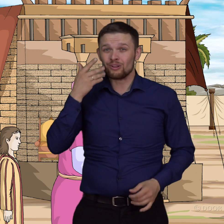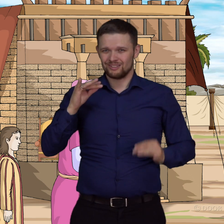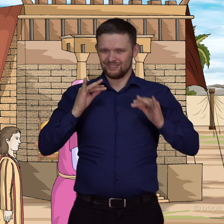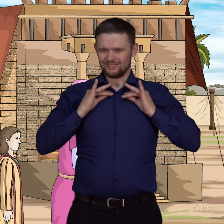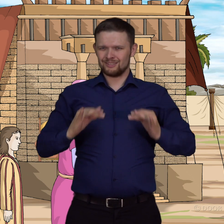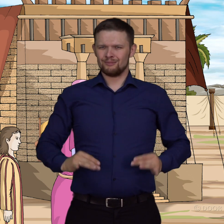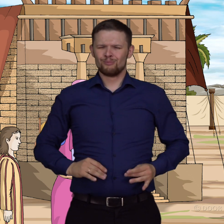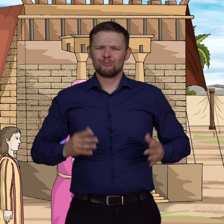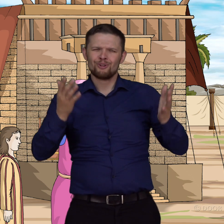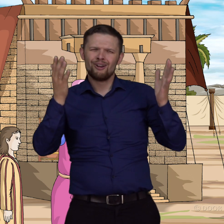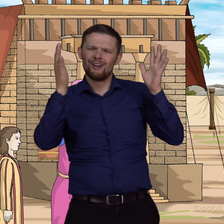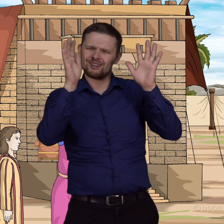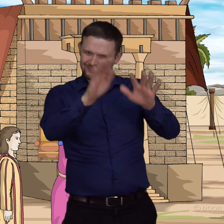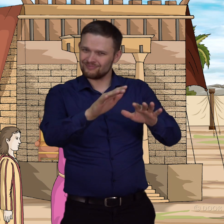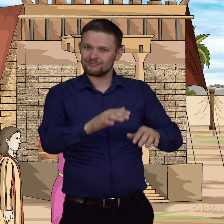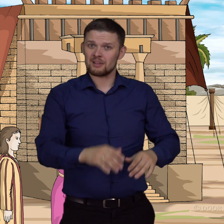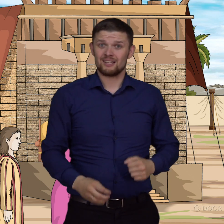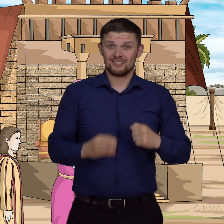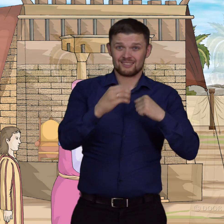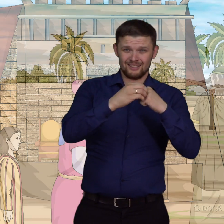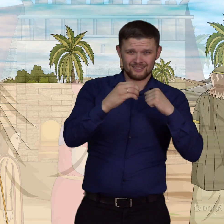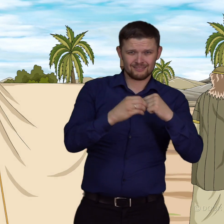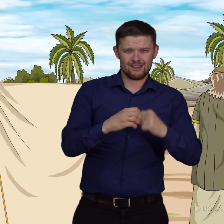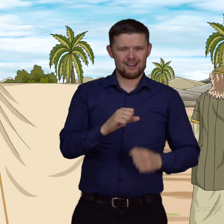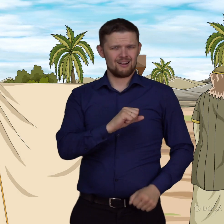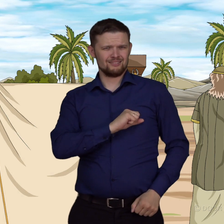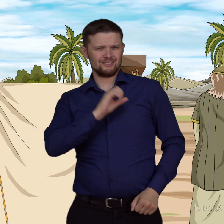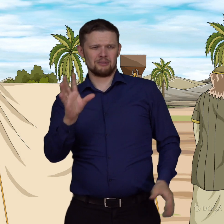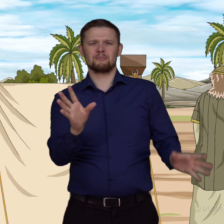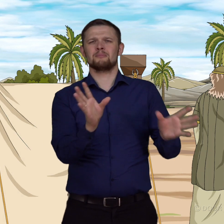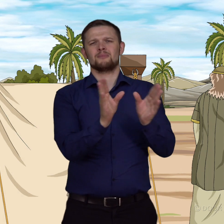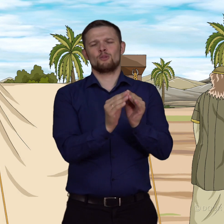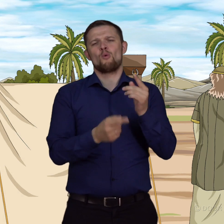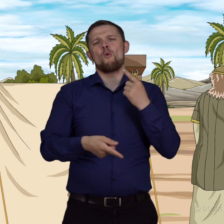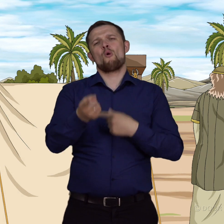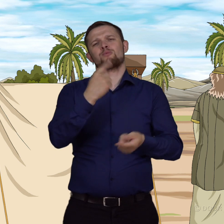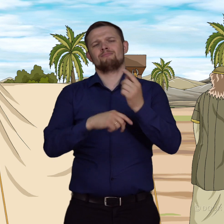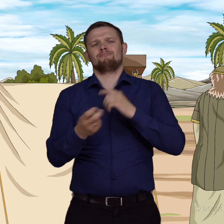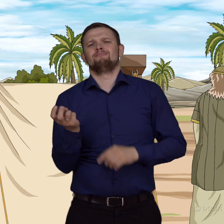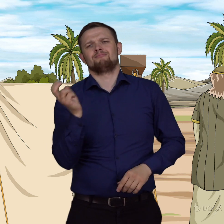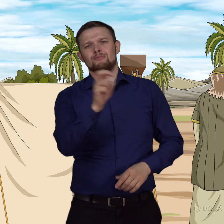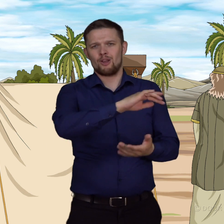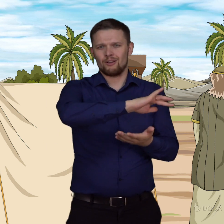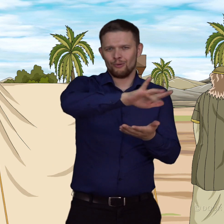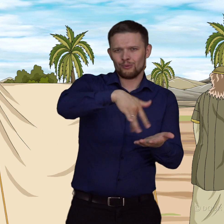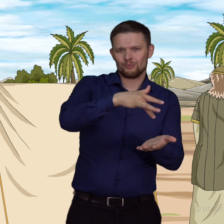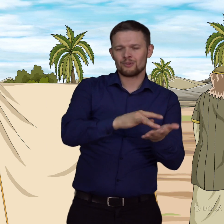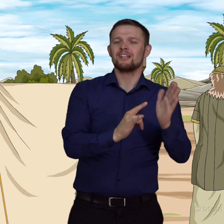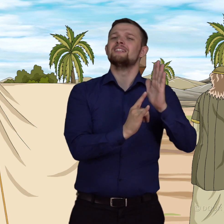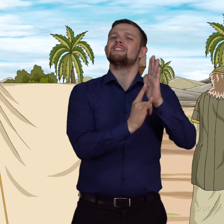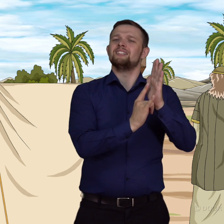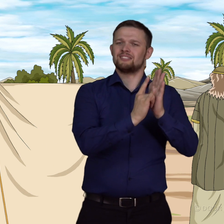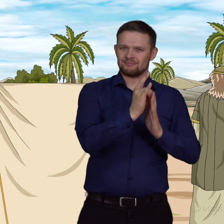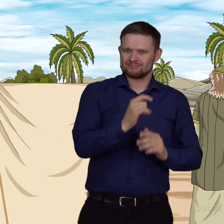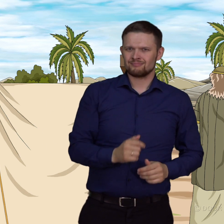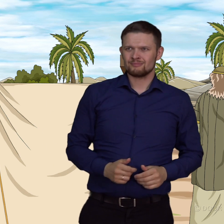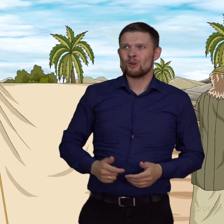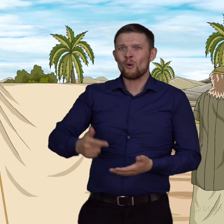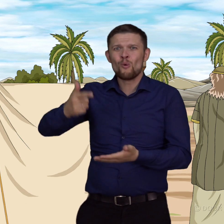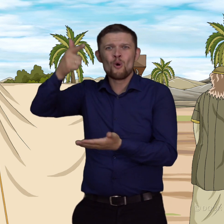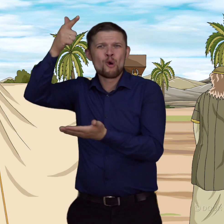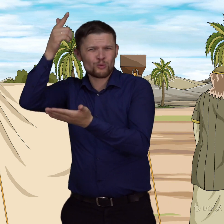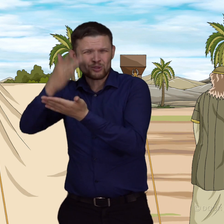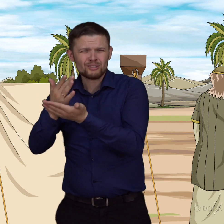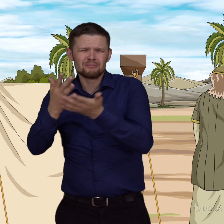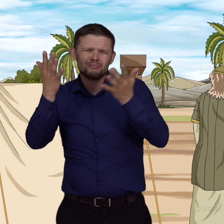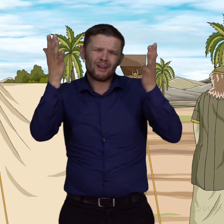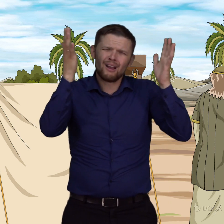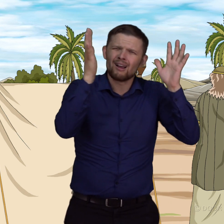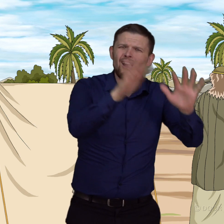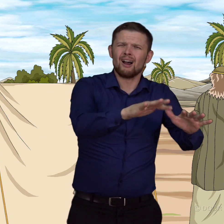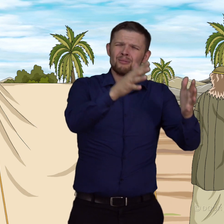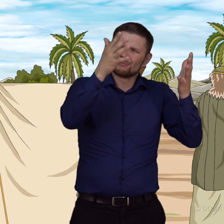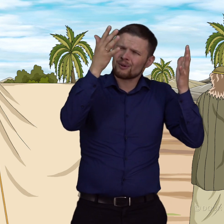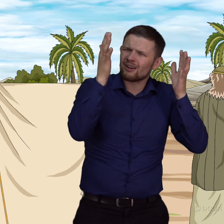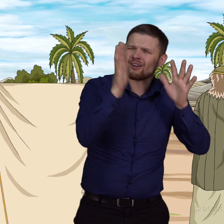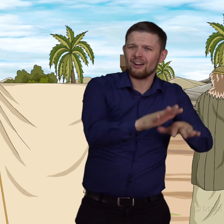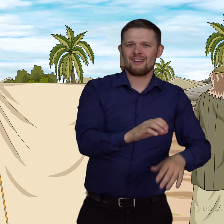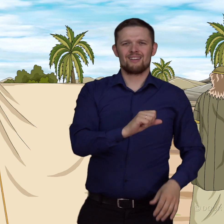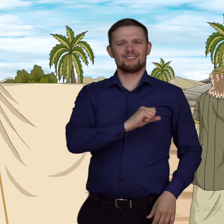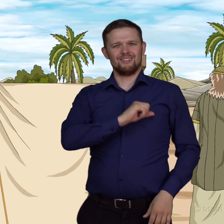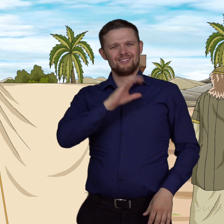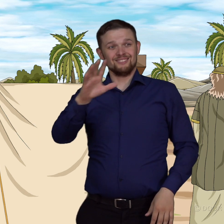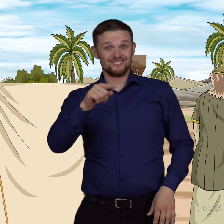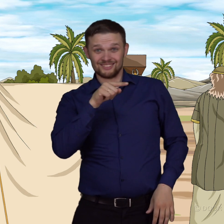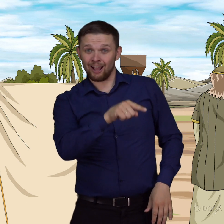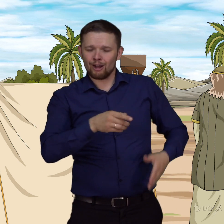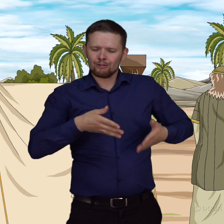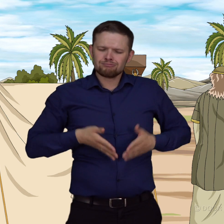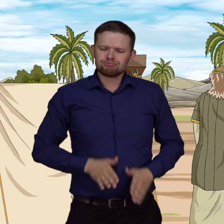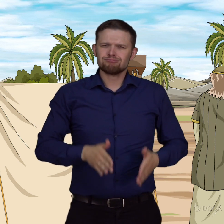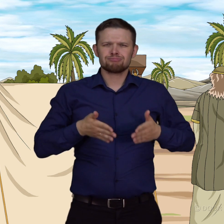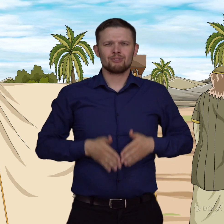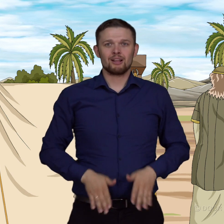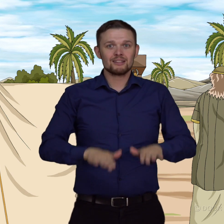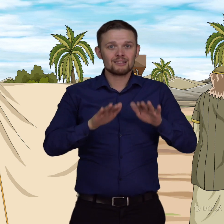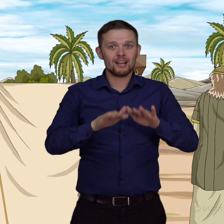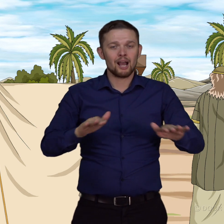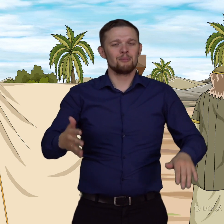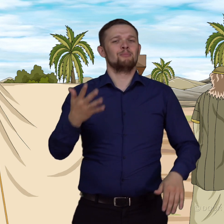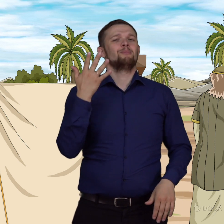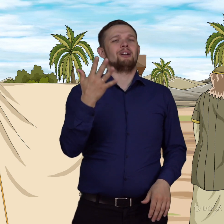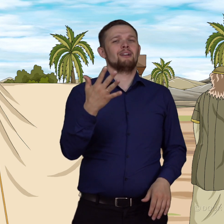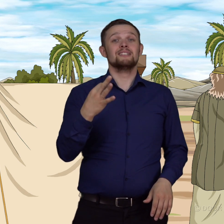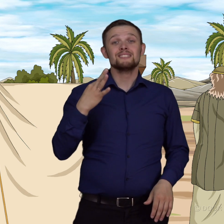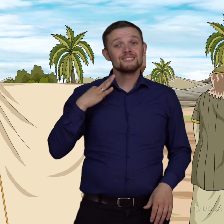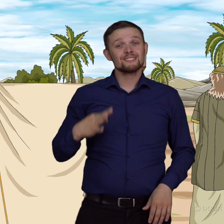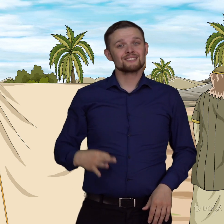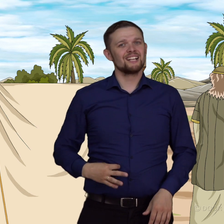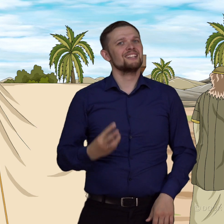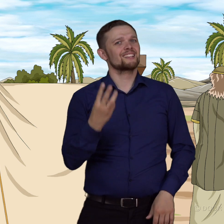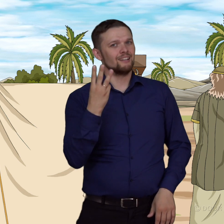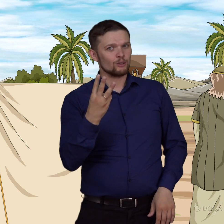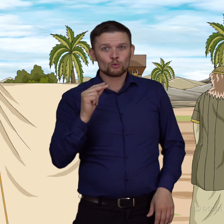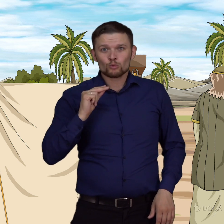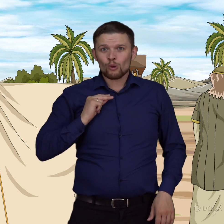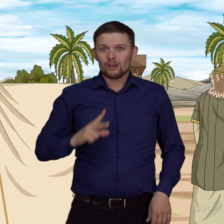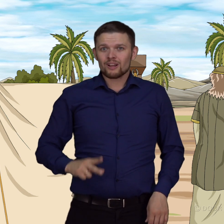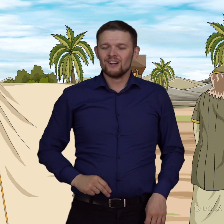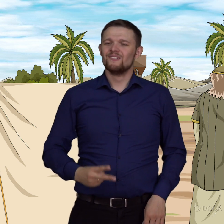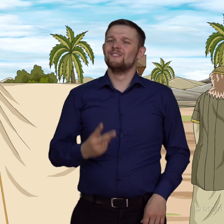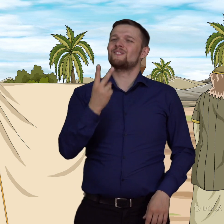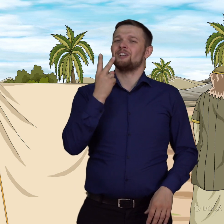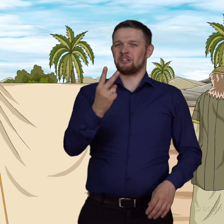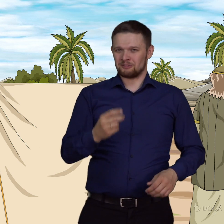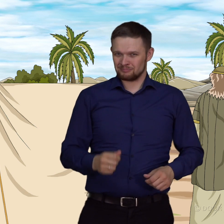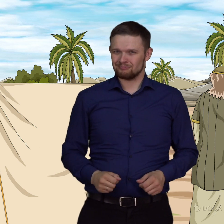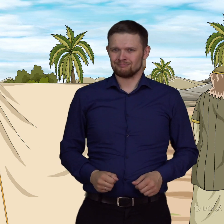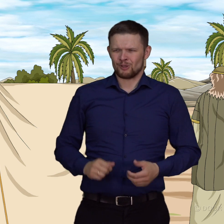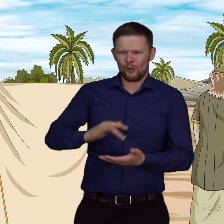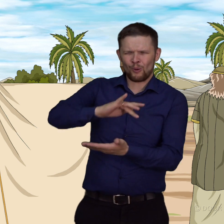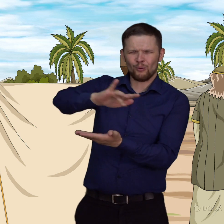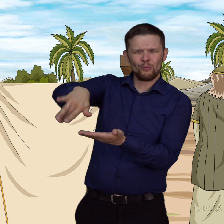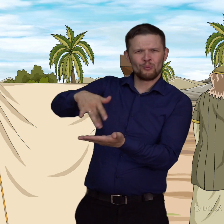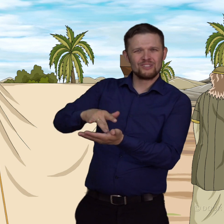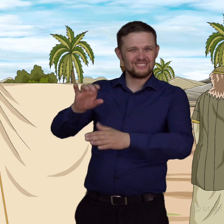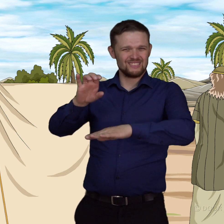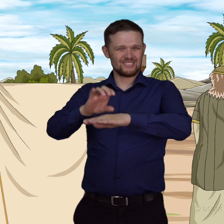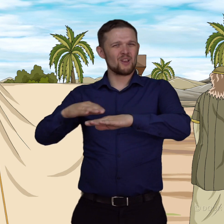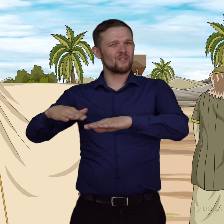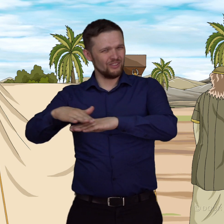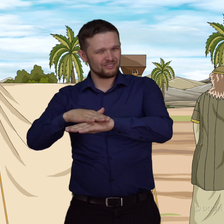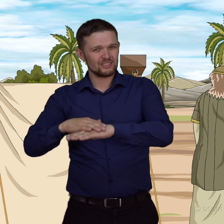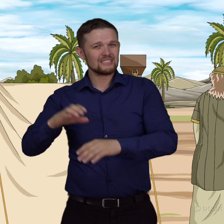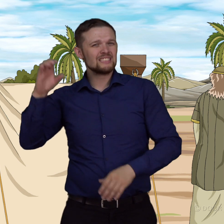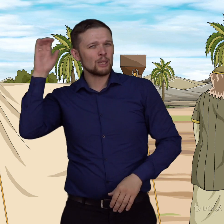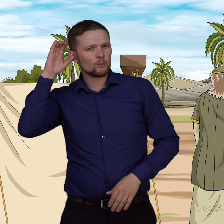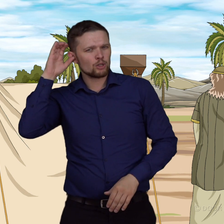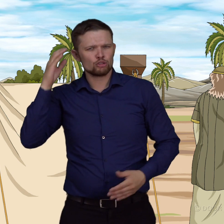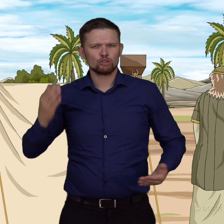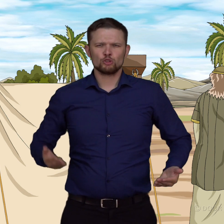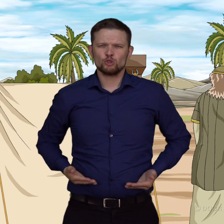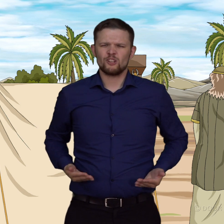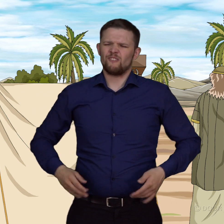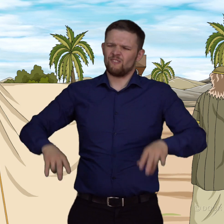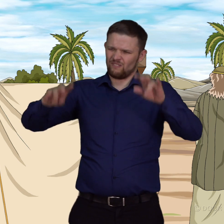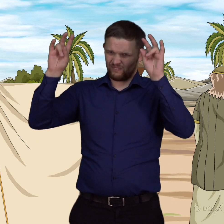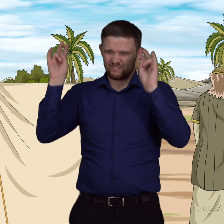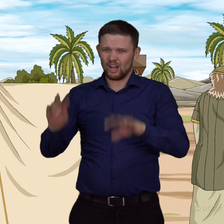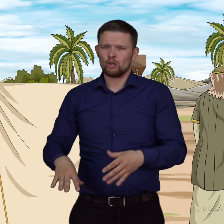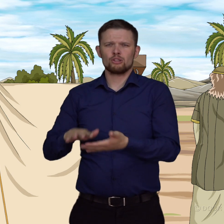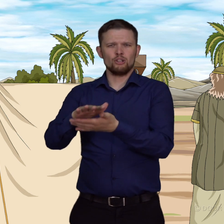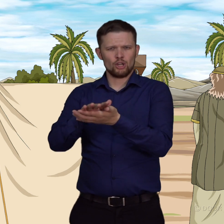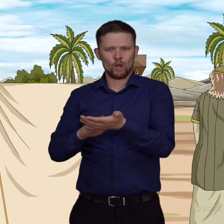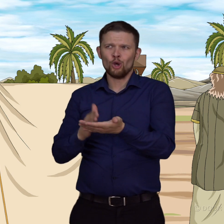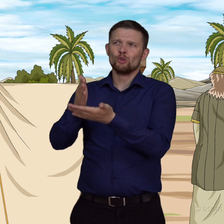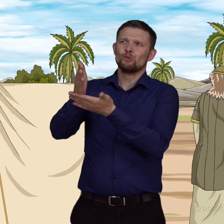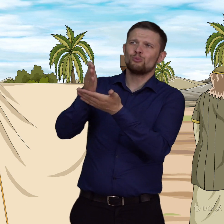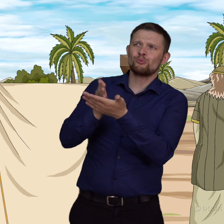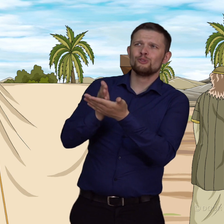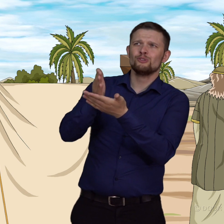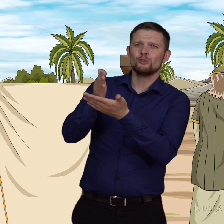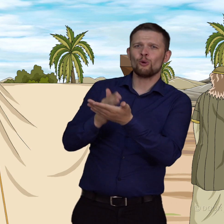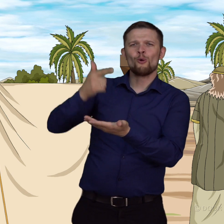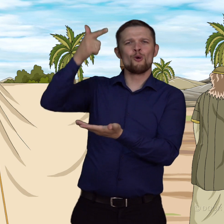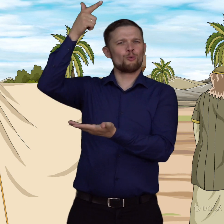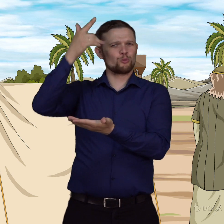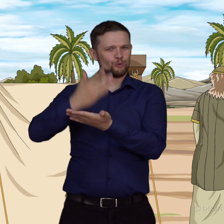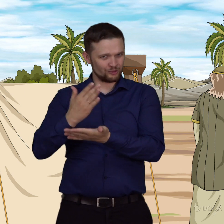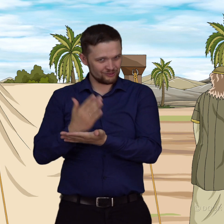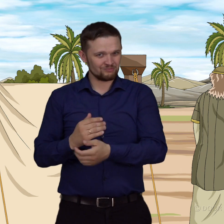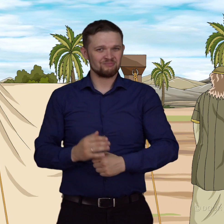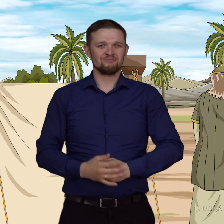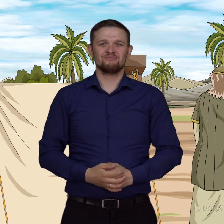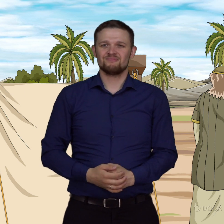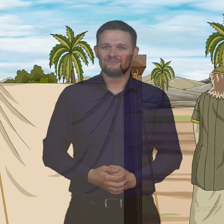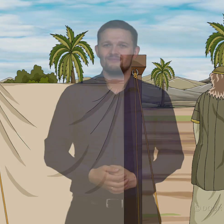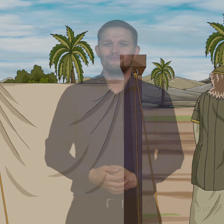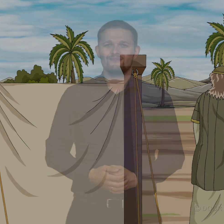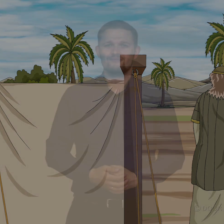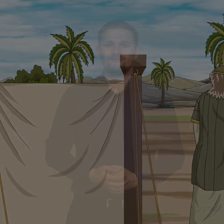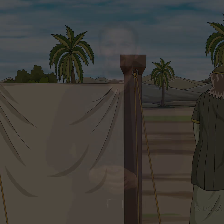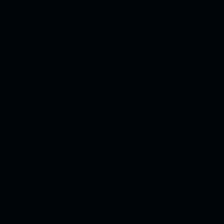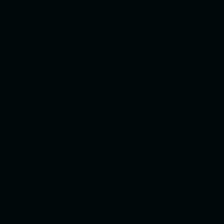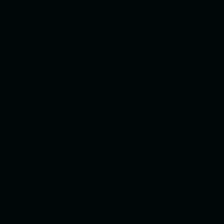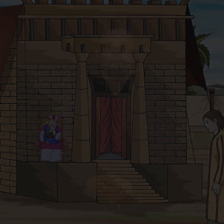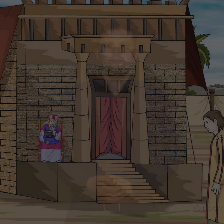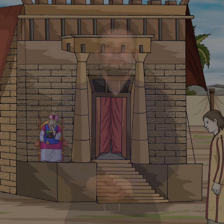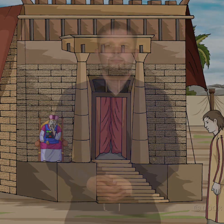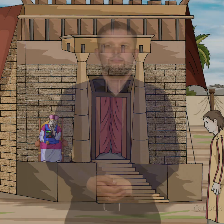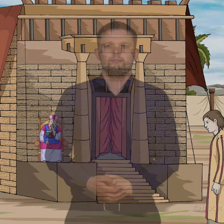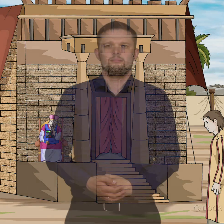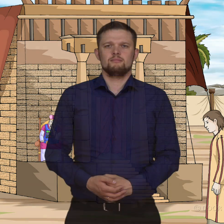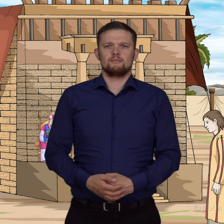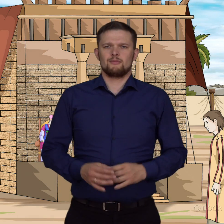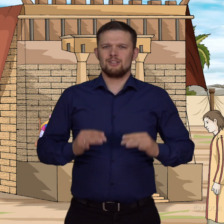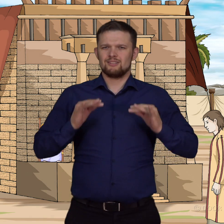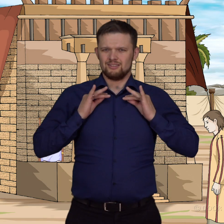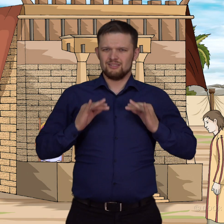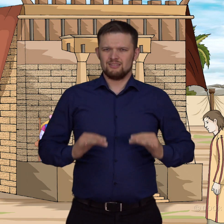Then they would go home. So the LORD attended to Hannah, and she conceived and gave birth to three sons and two daughters.